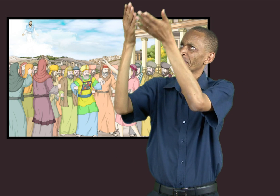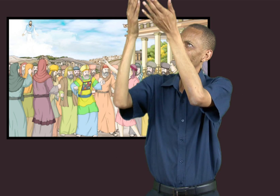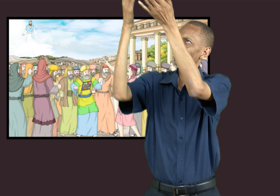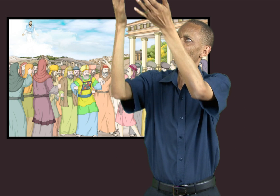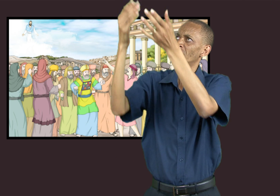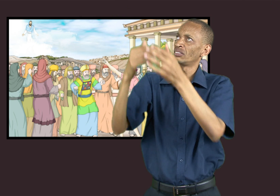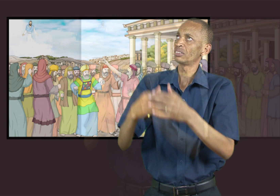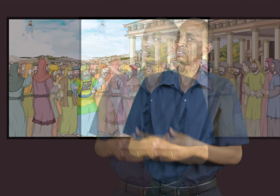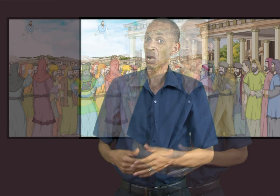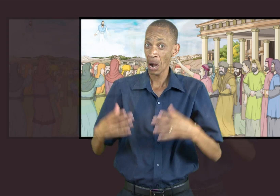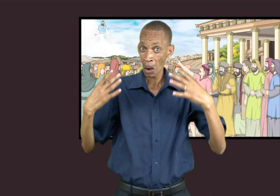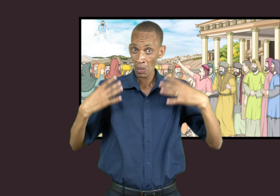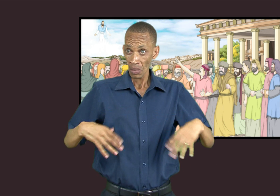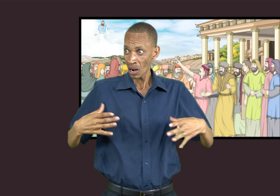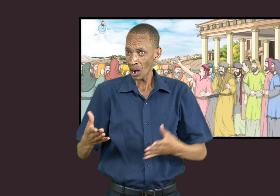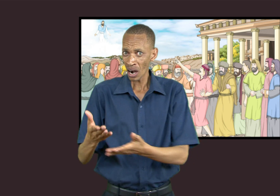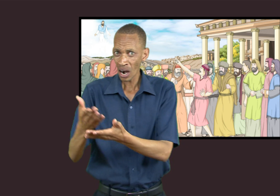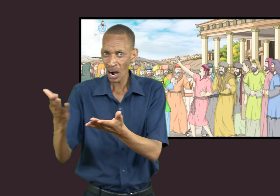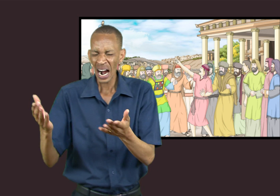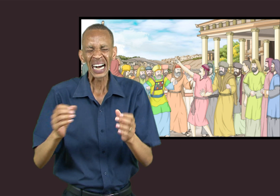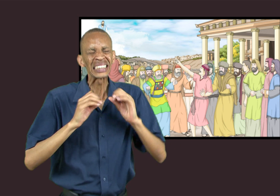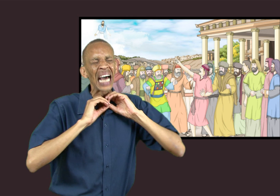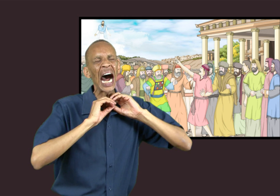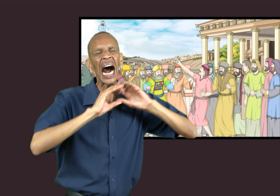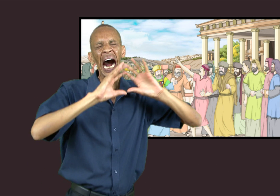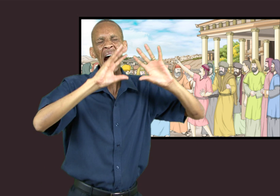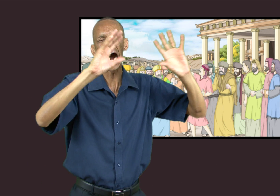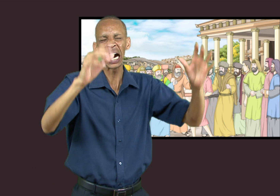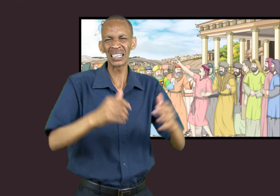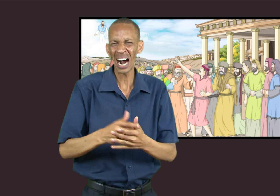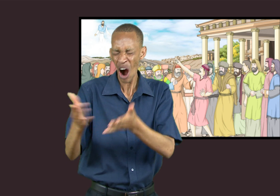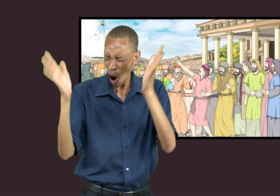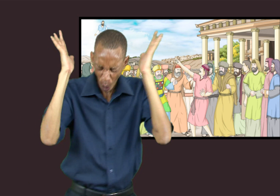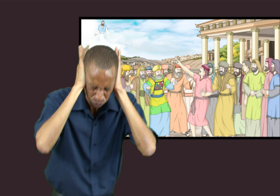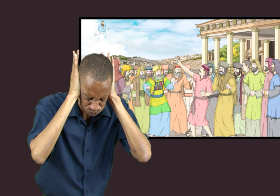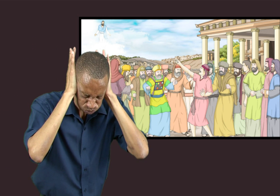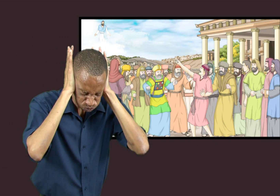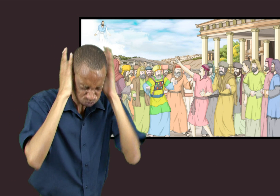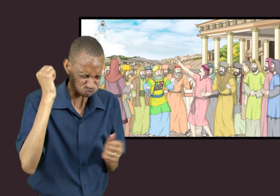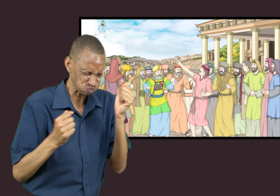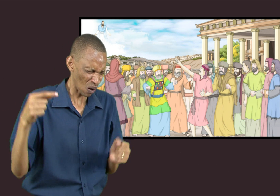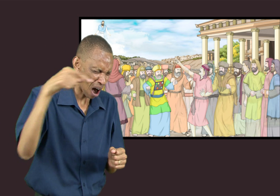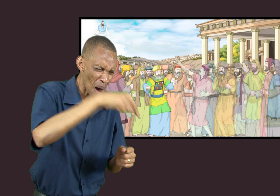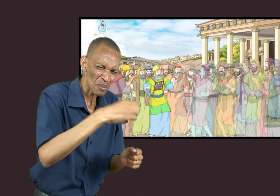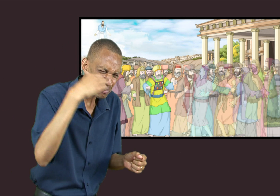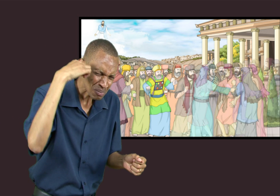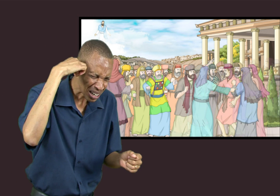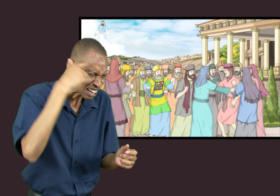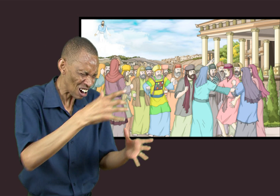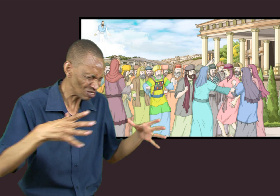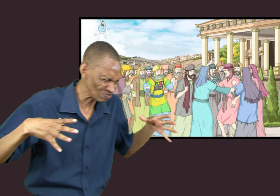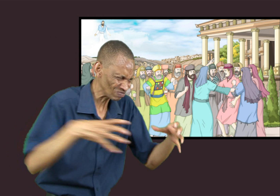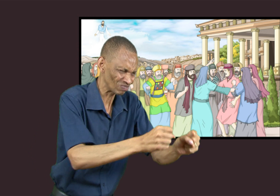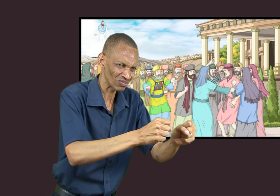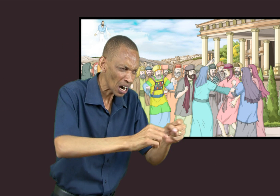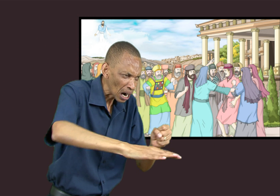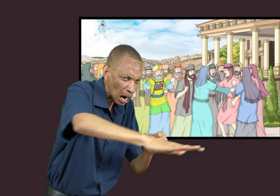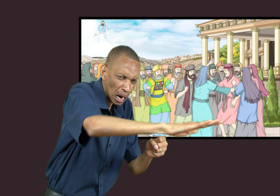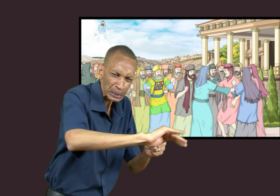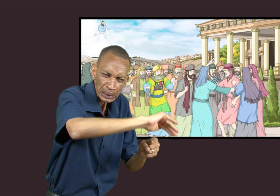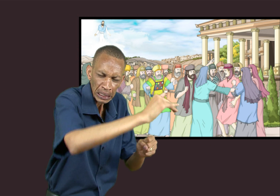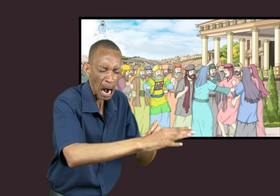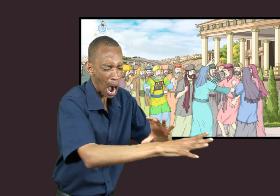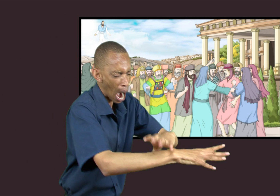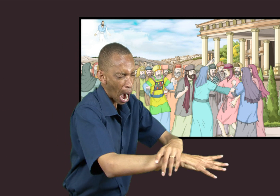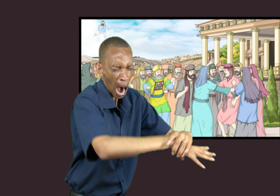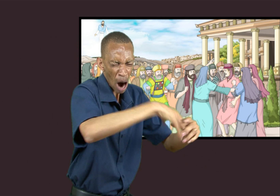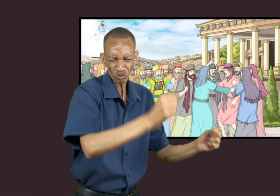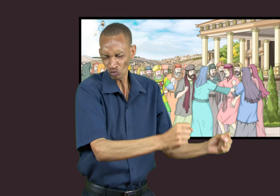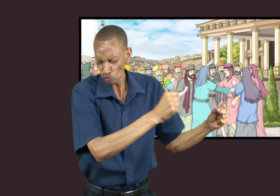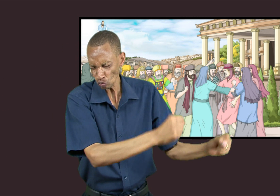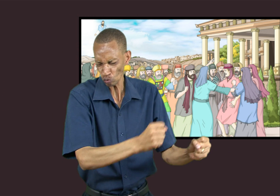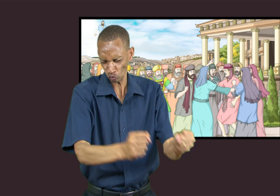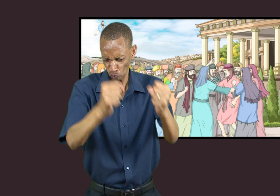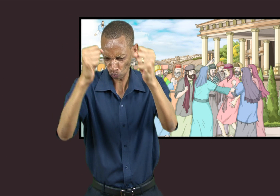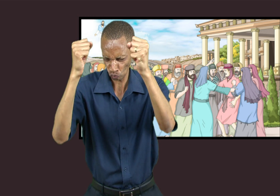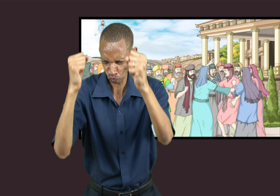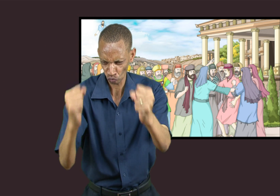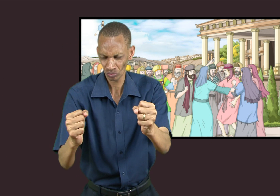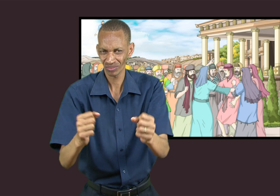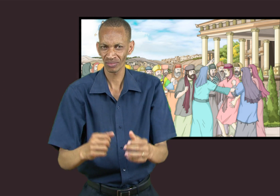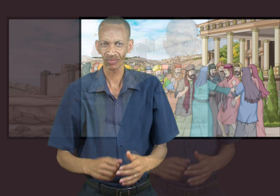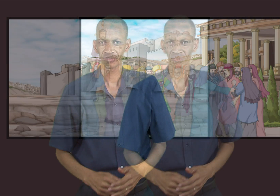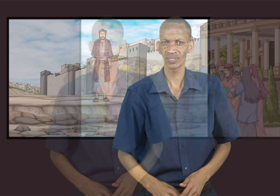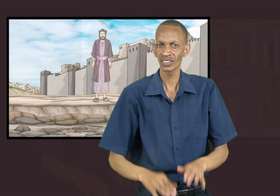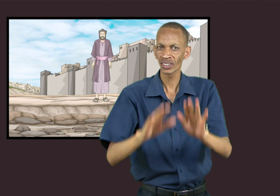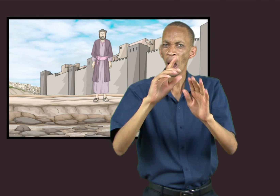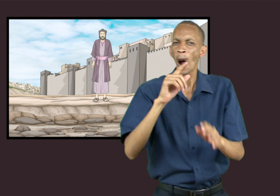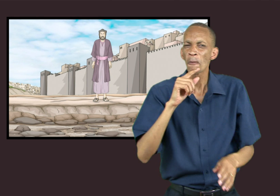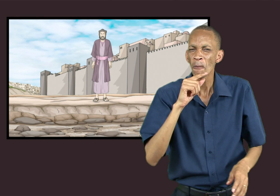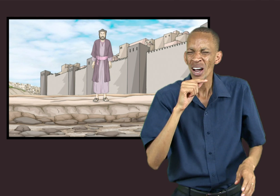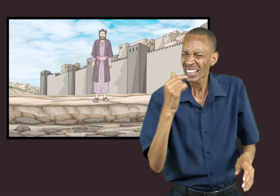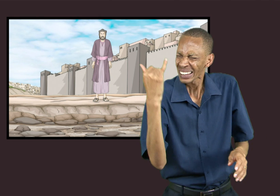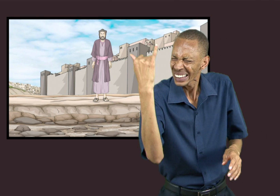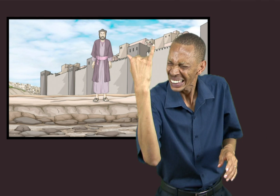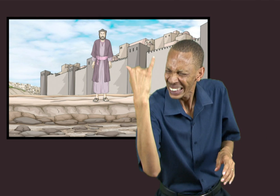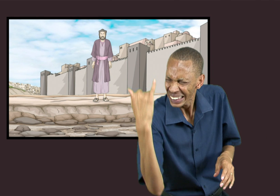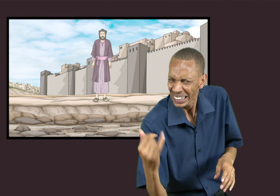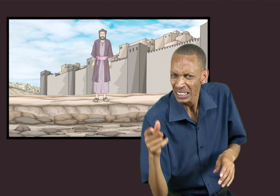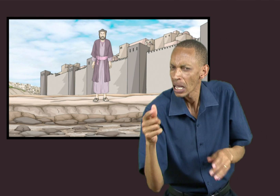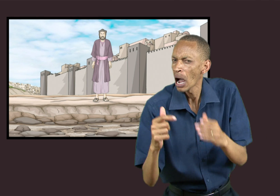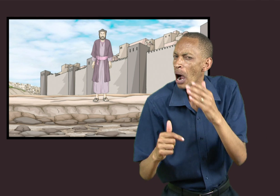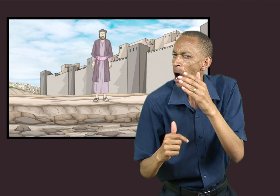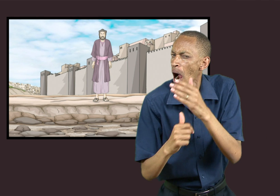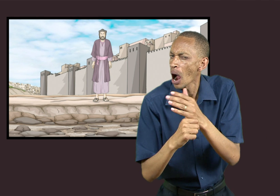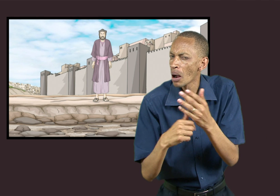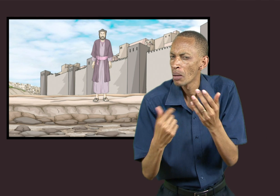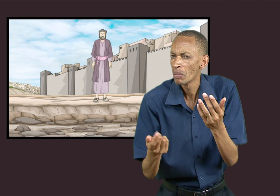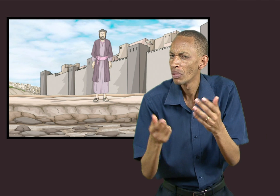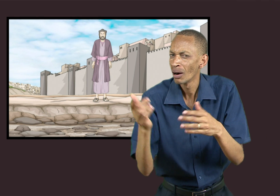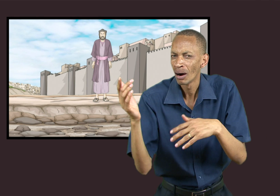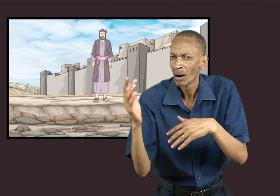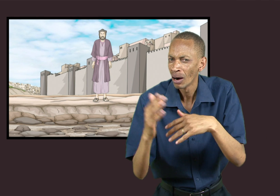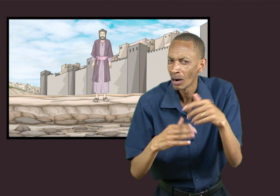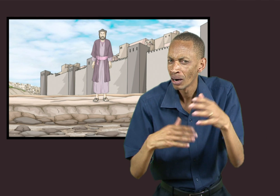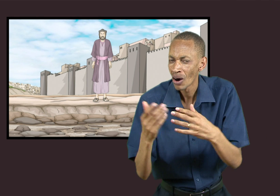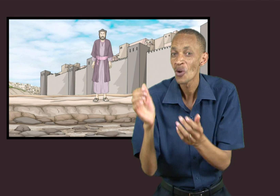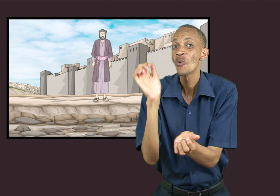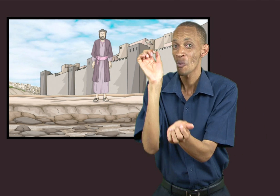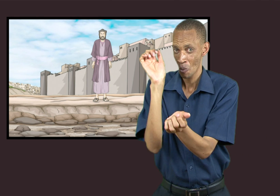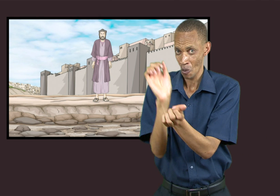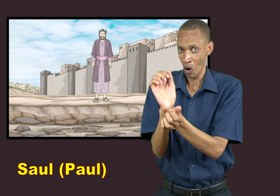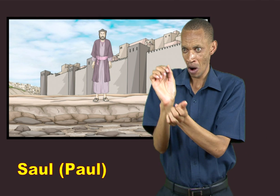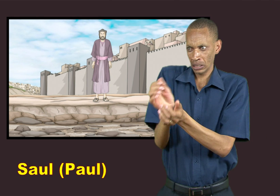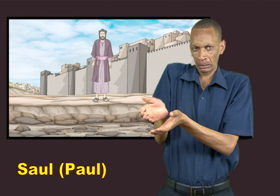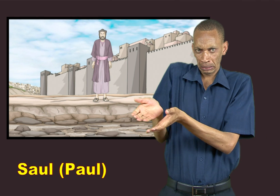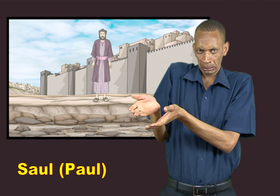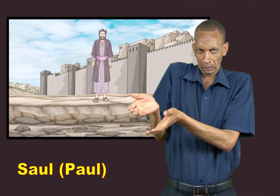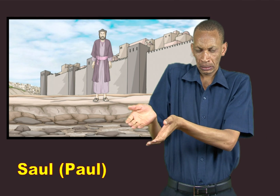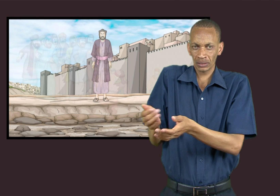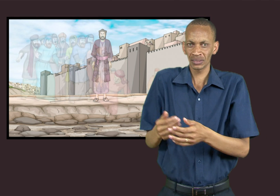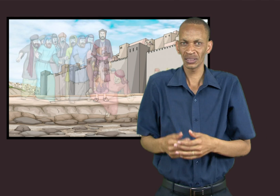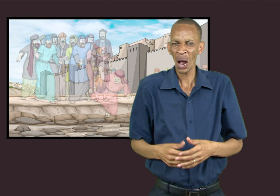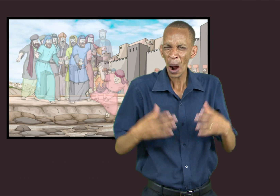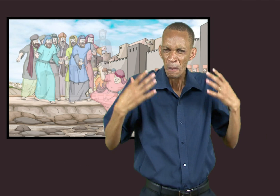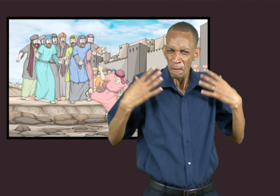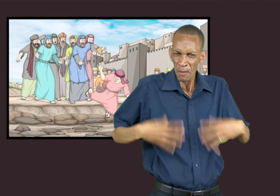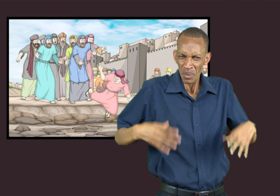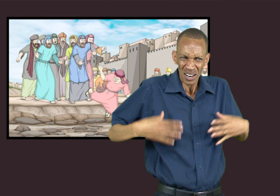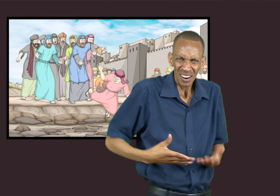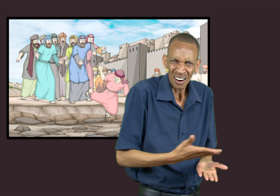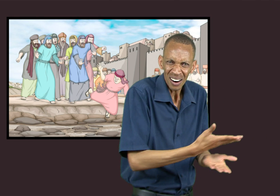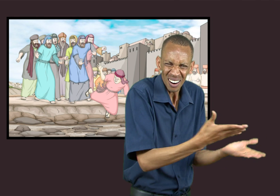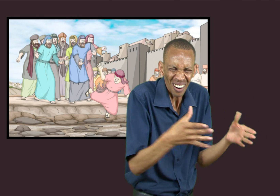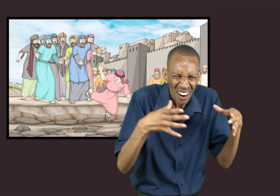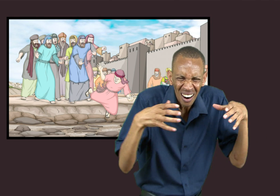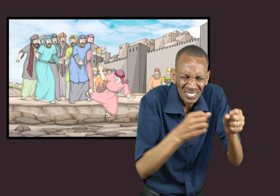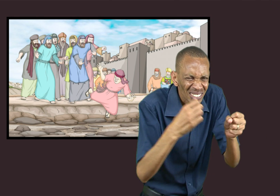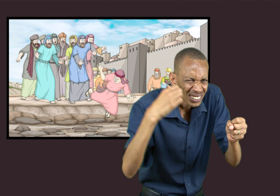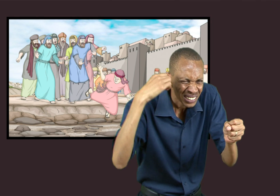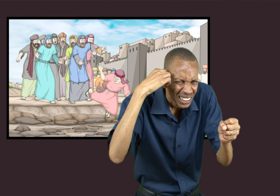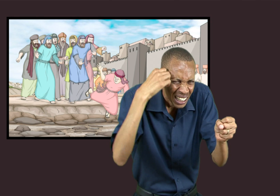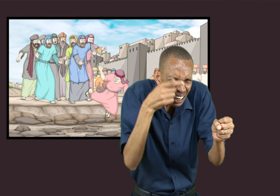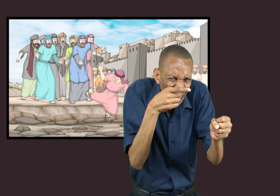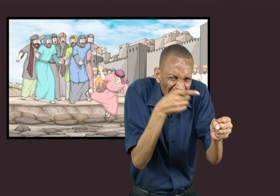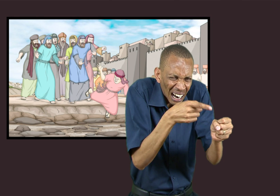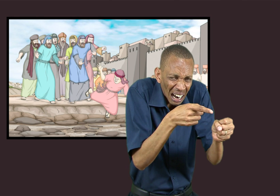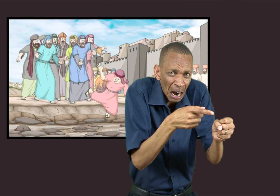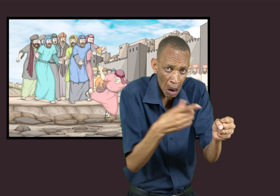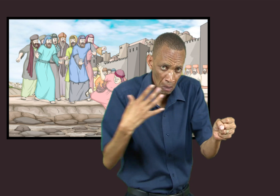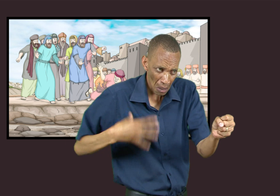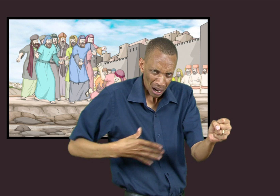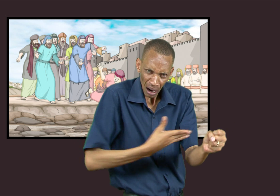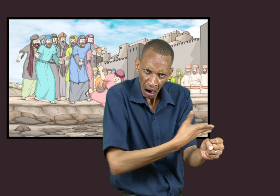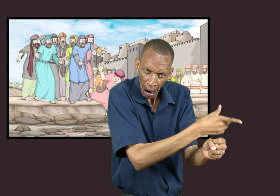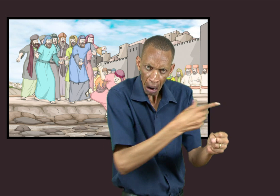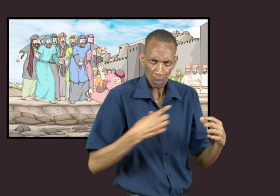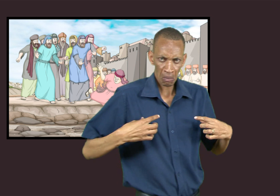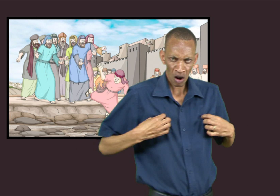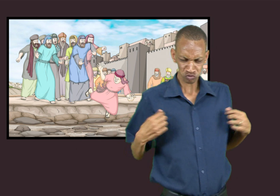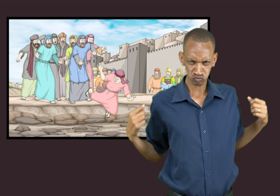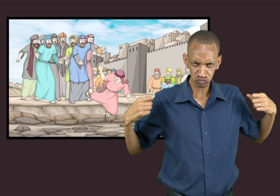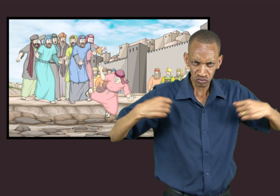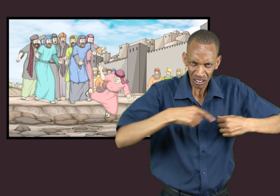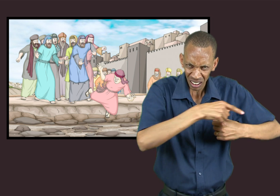At this they covered their ears, cried out in a loud voice, and rushed together at him. They dragged him out of the city and began to stone him.